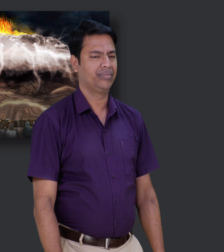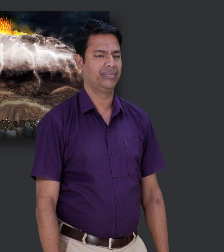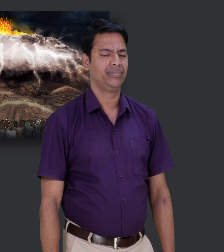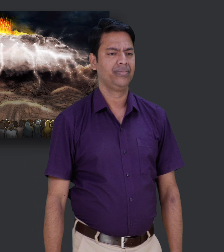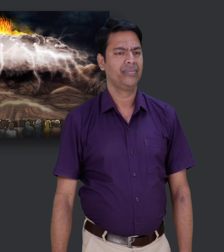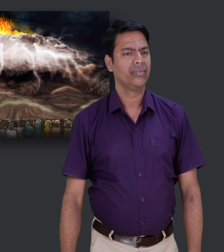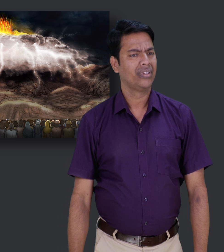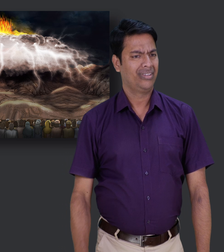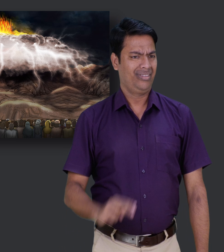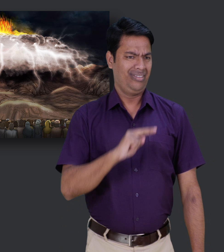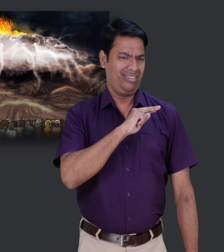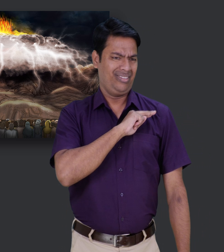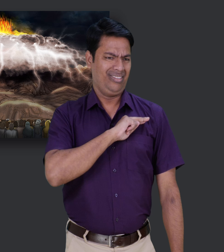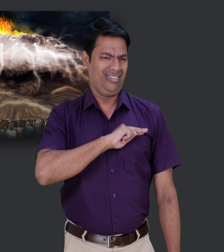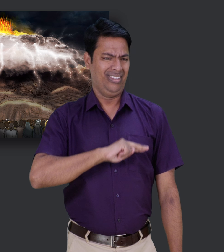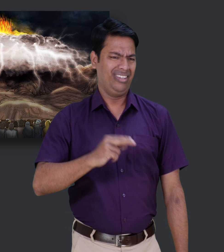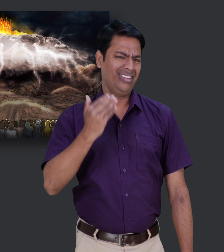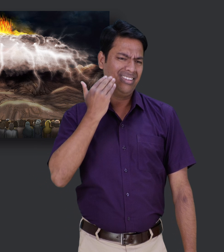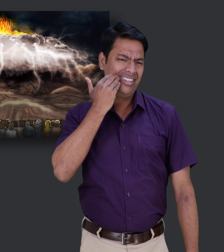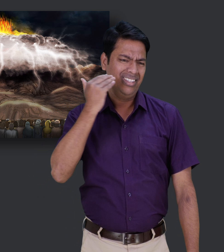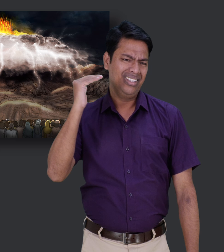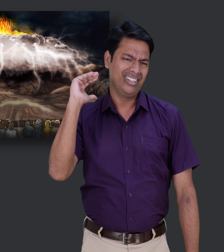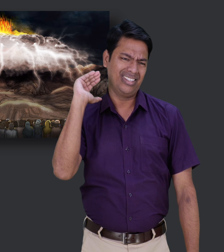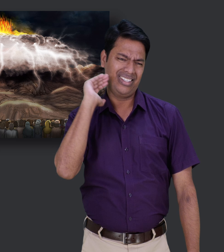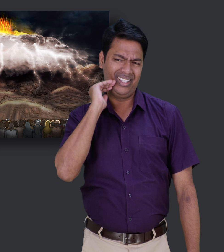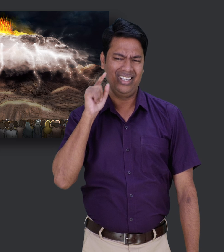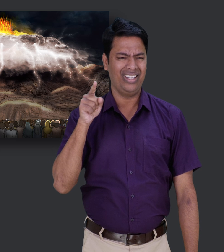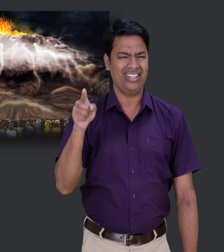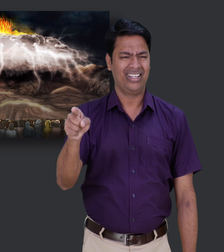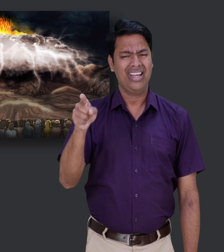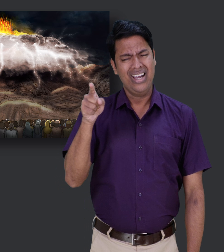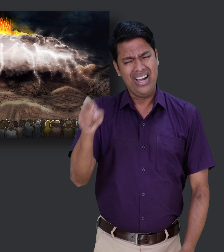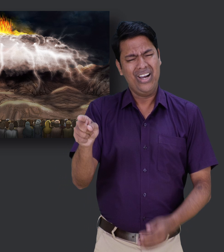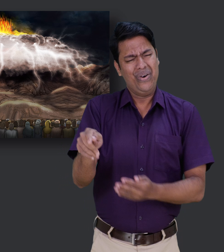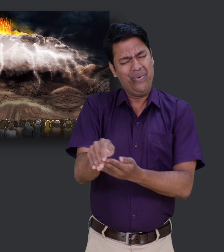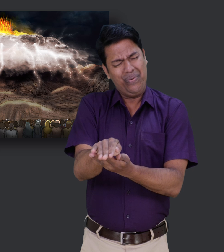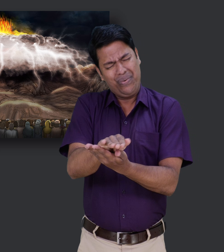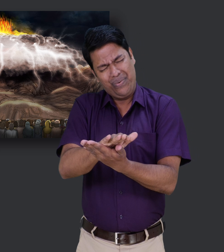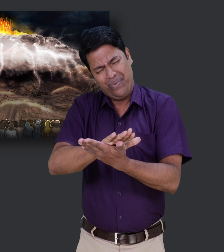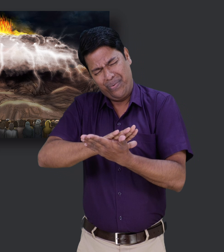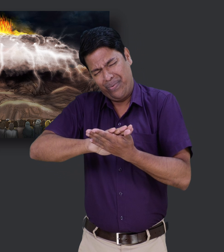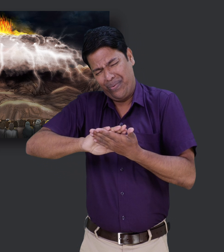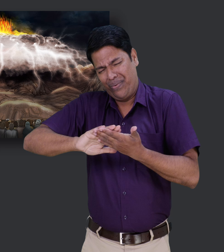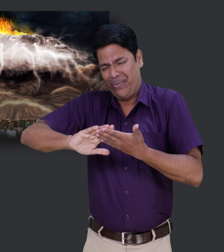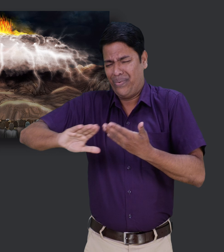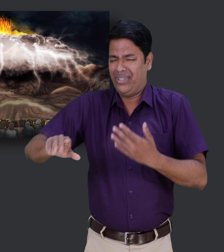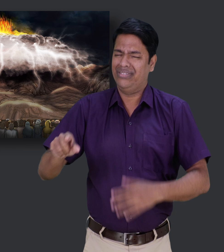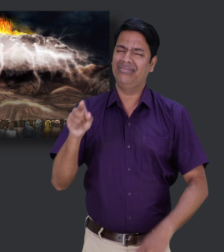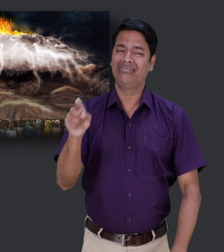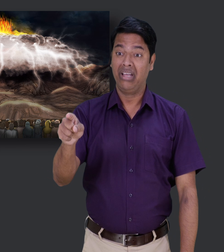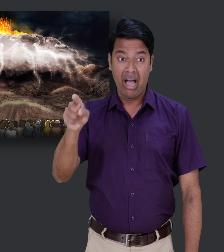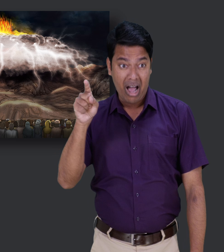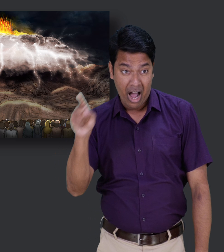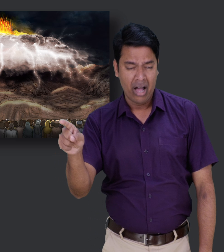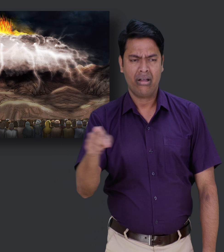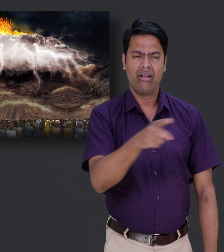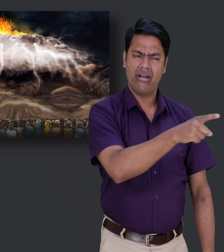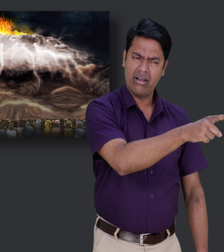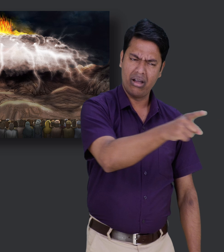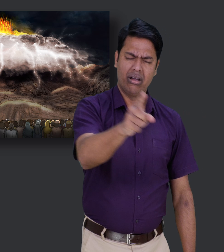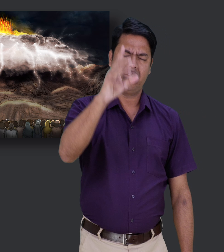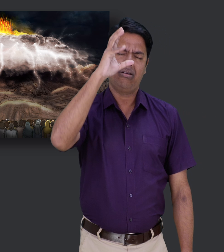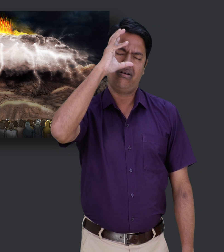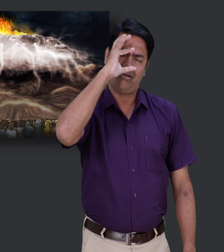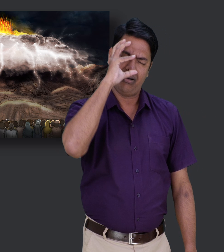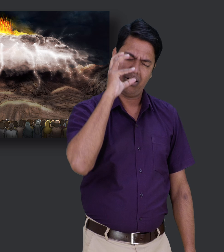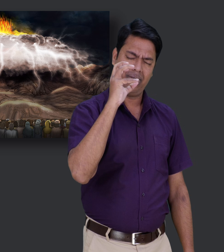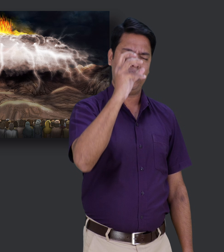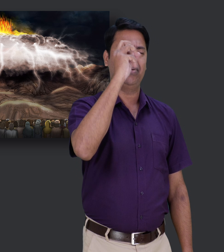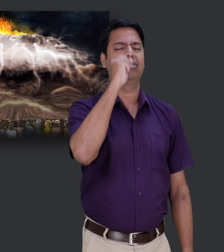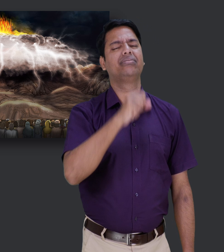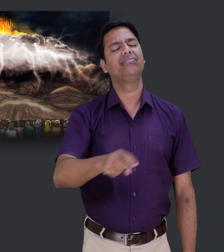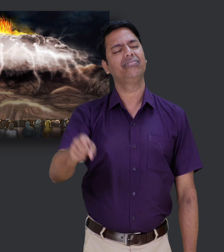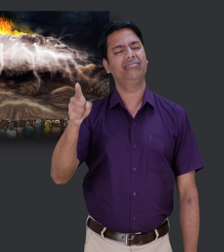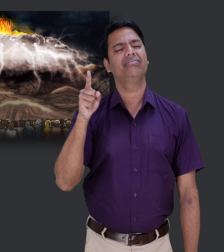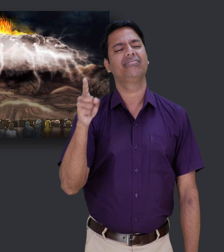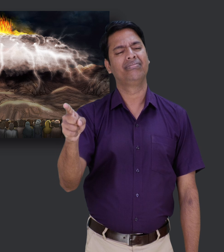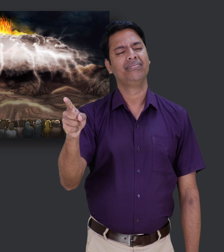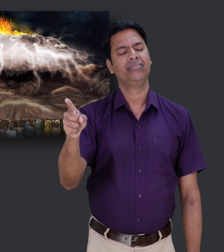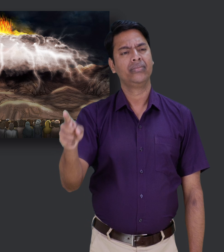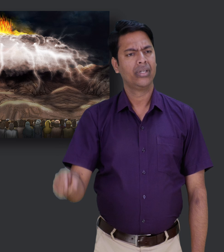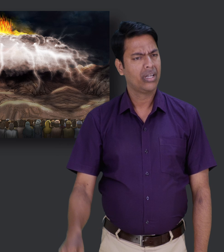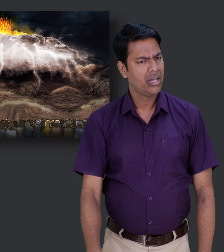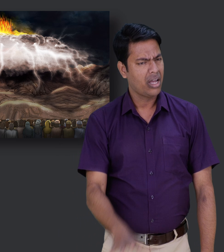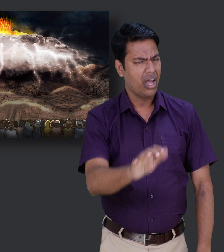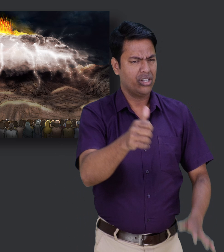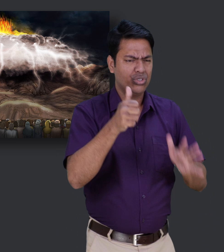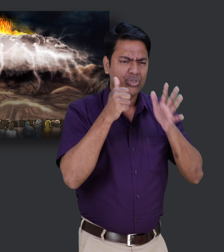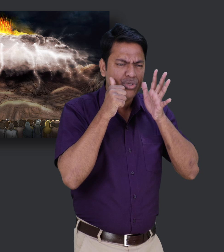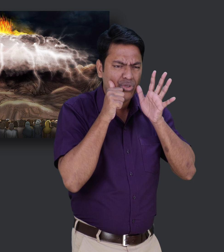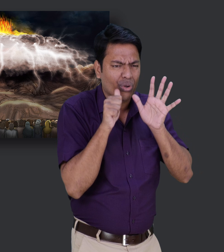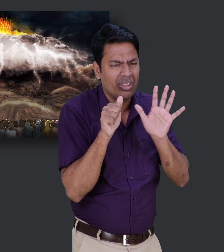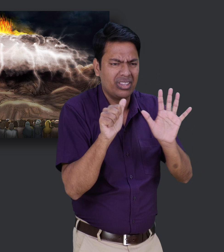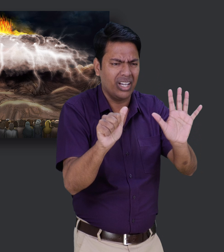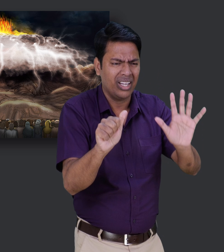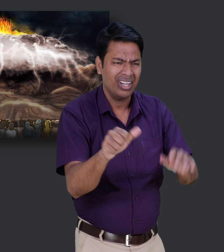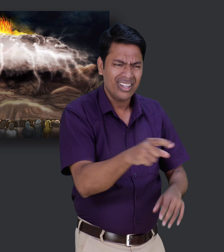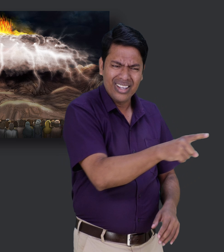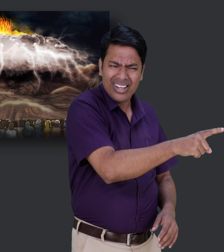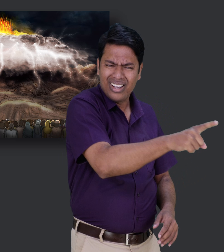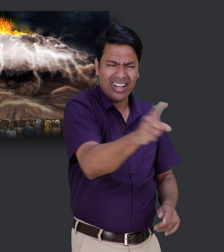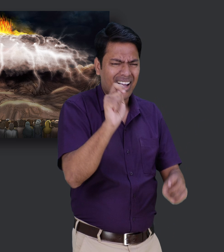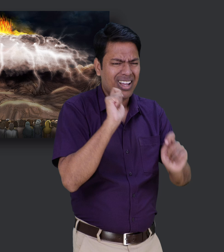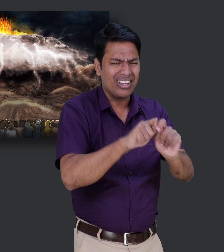Remember the Sabbath day by keeping it holy.